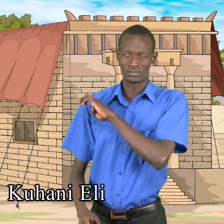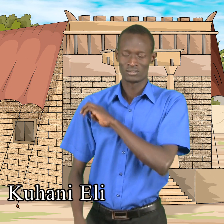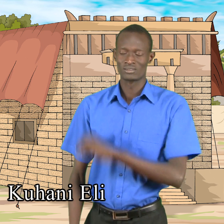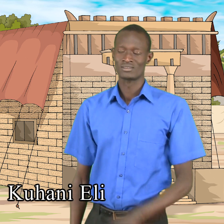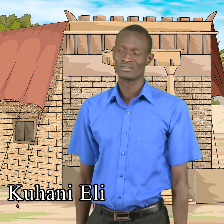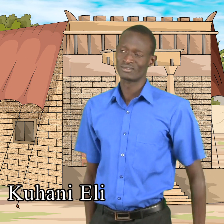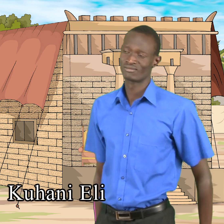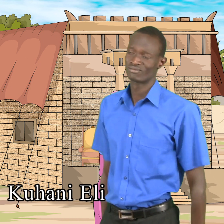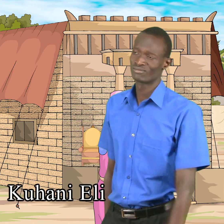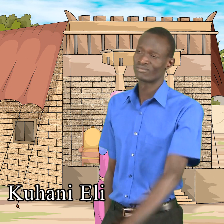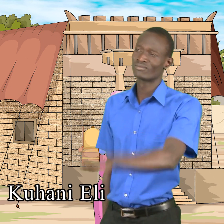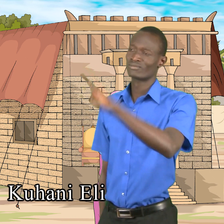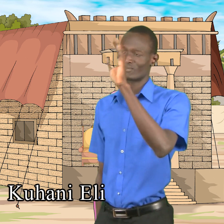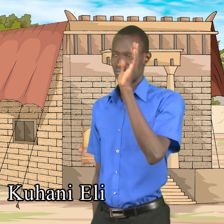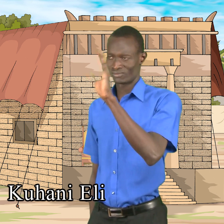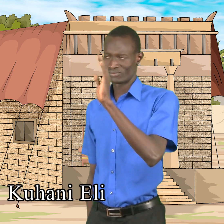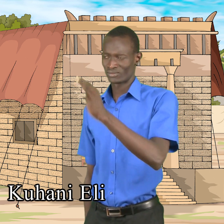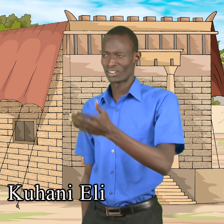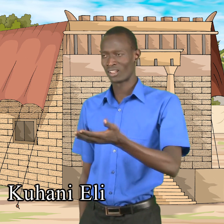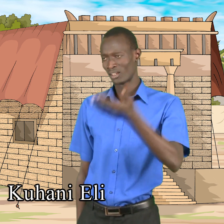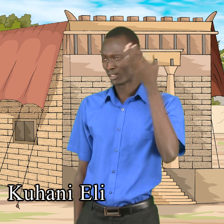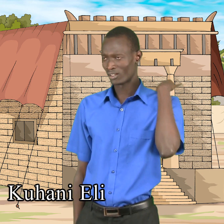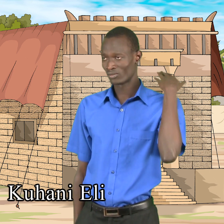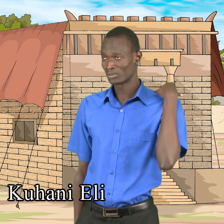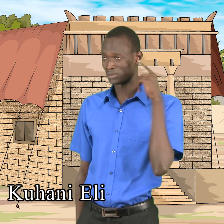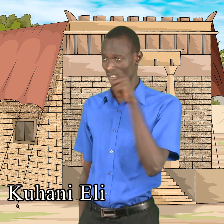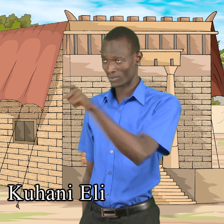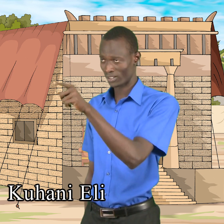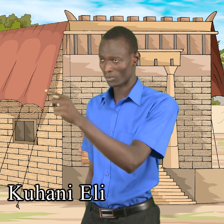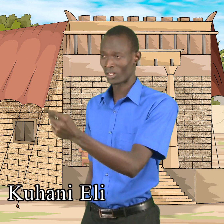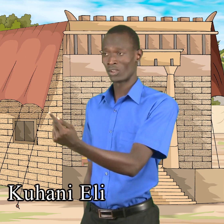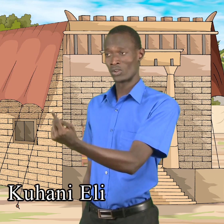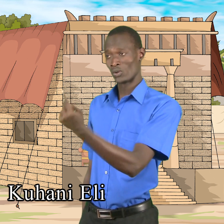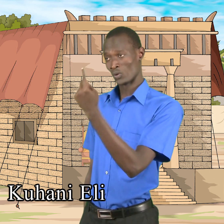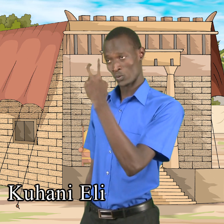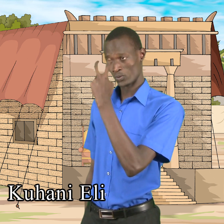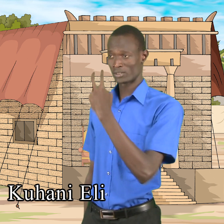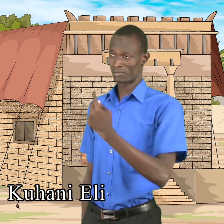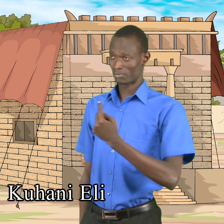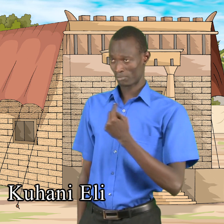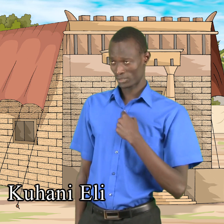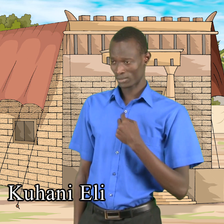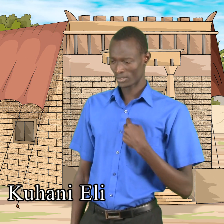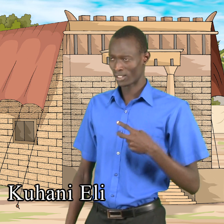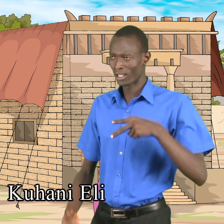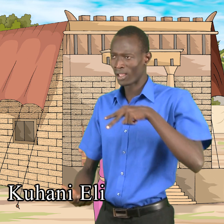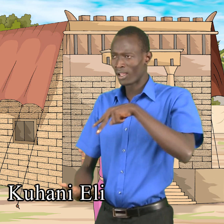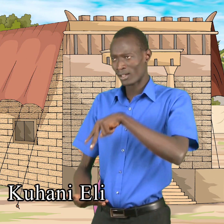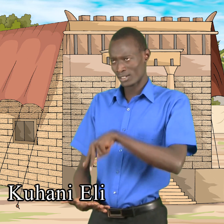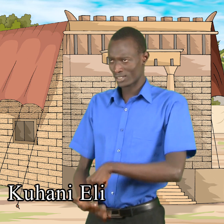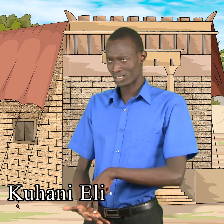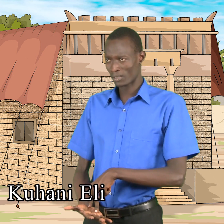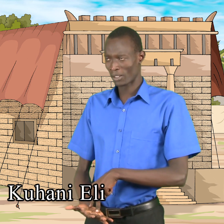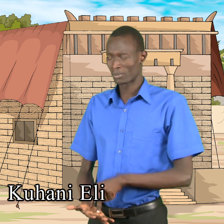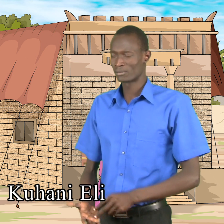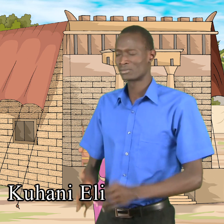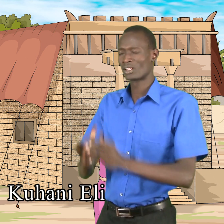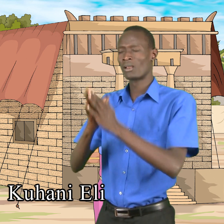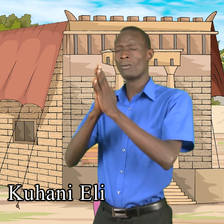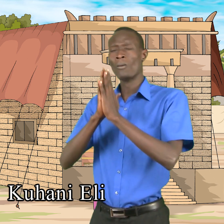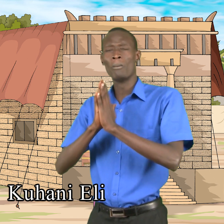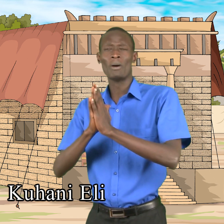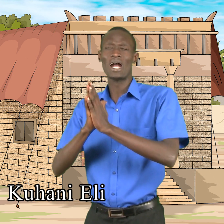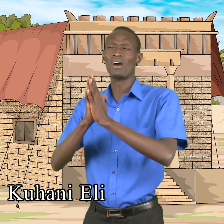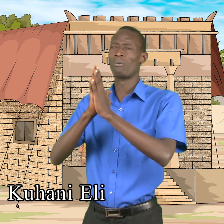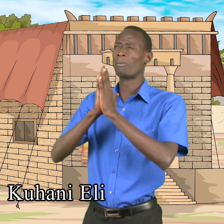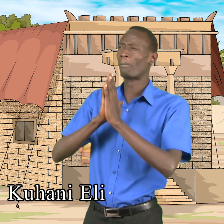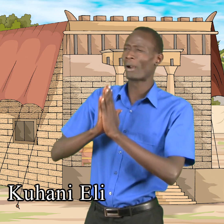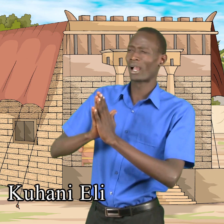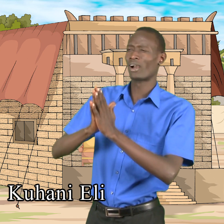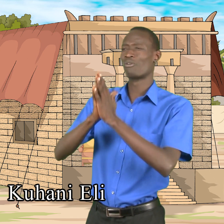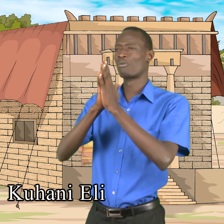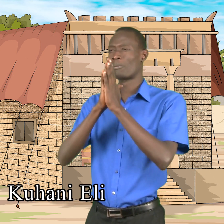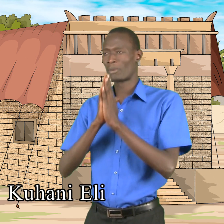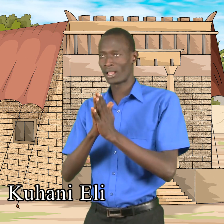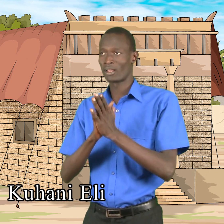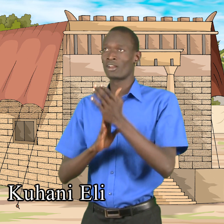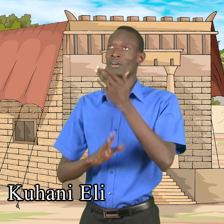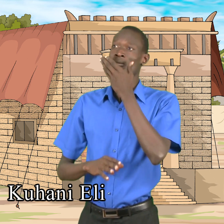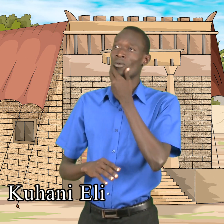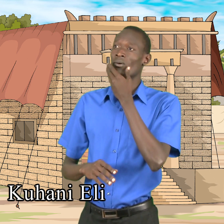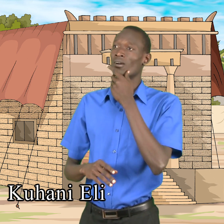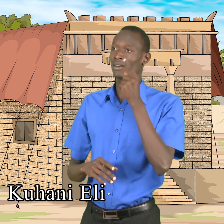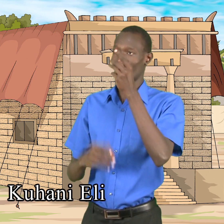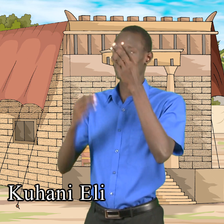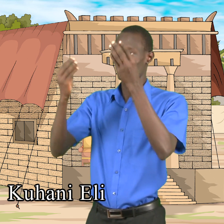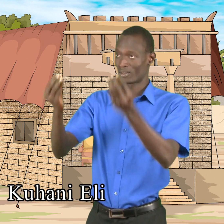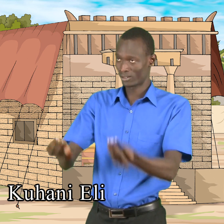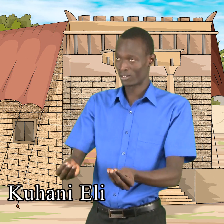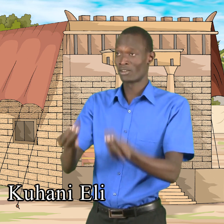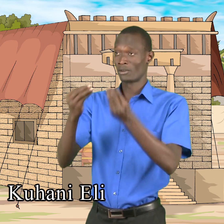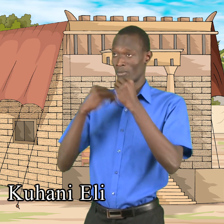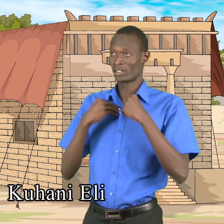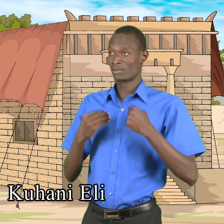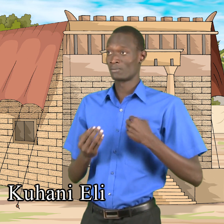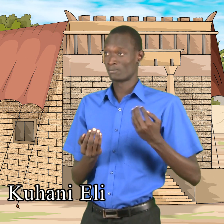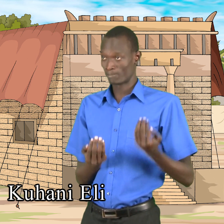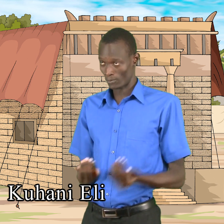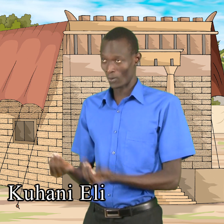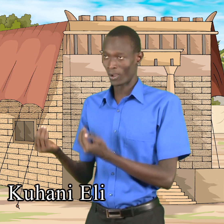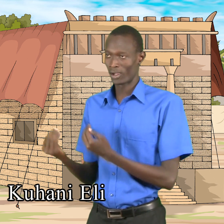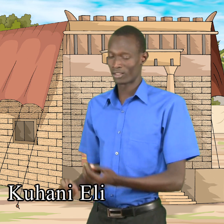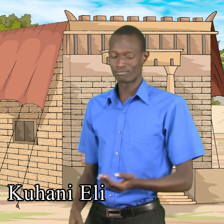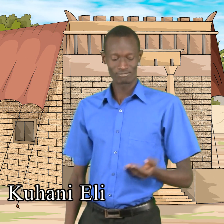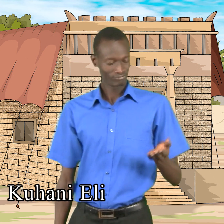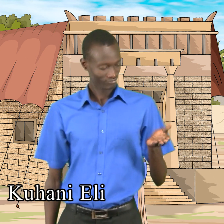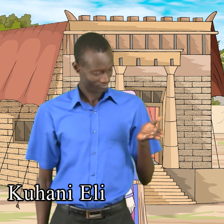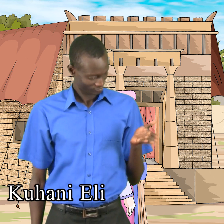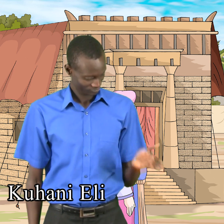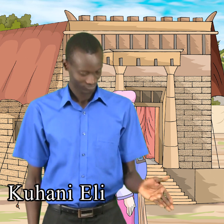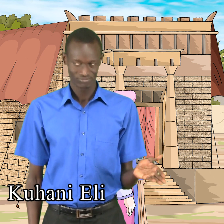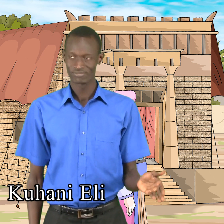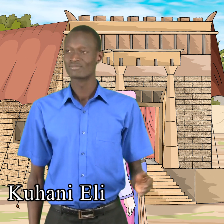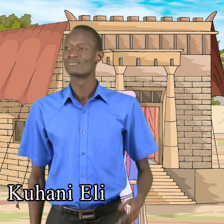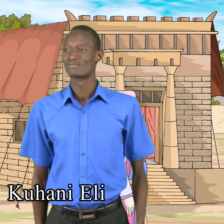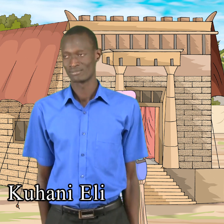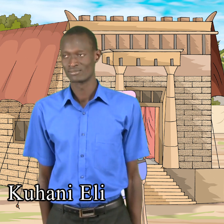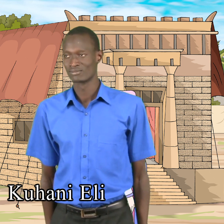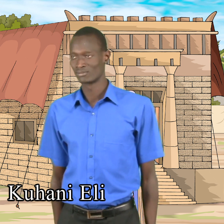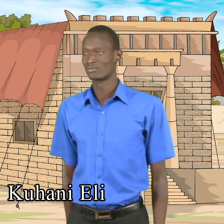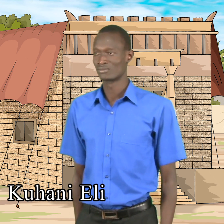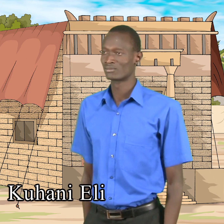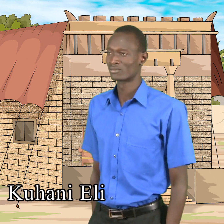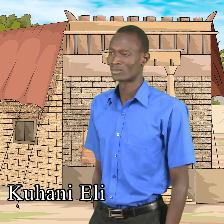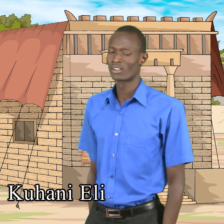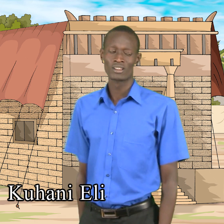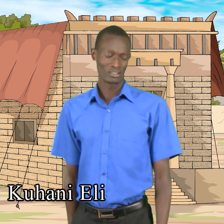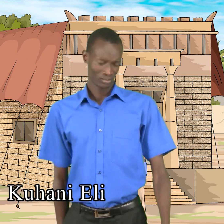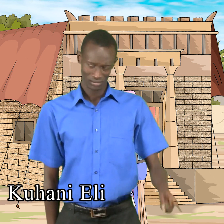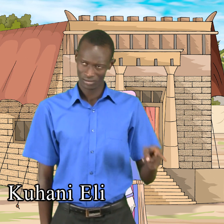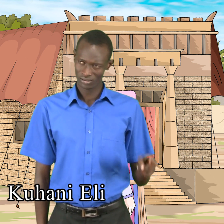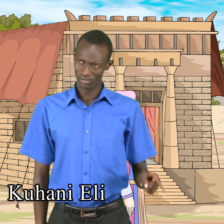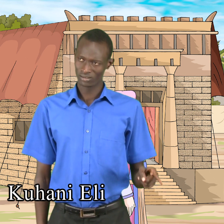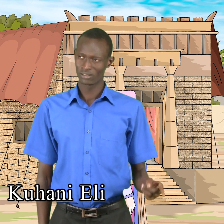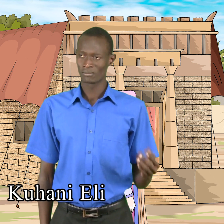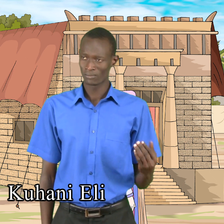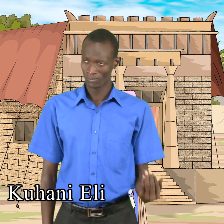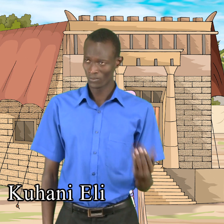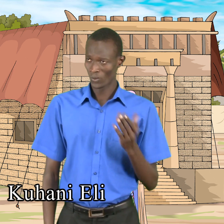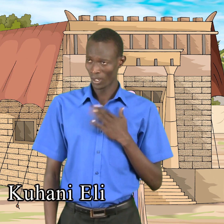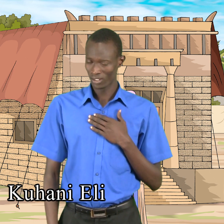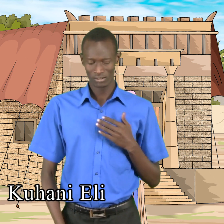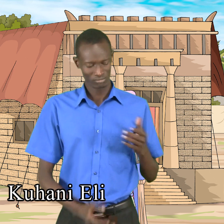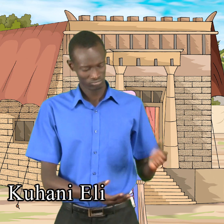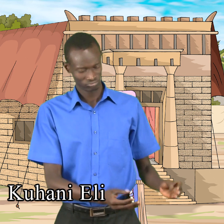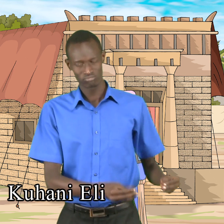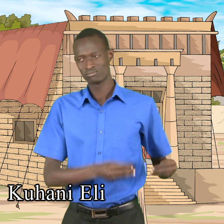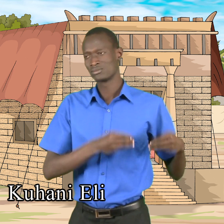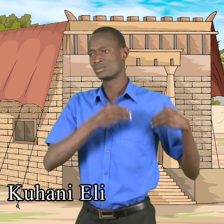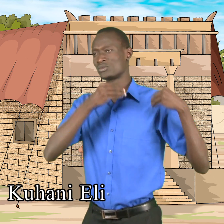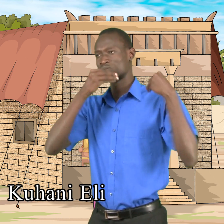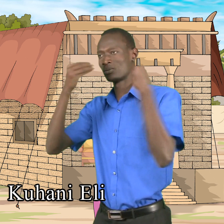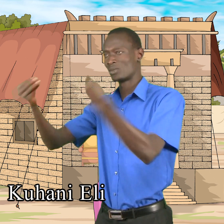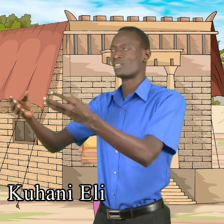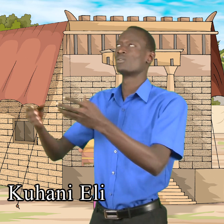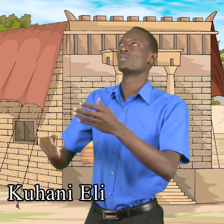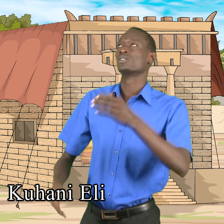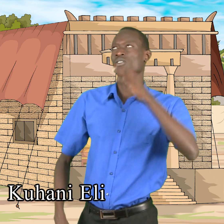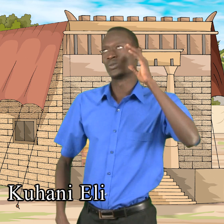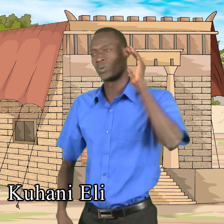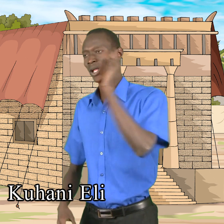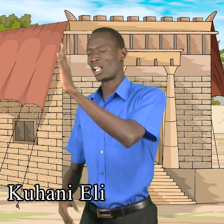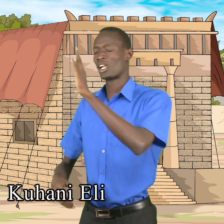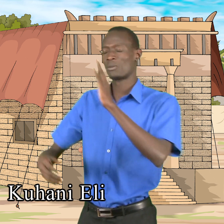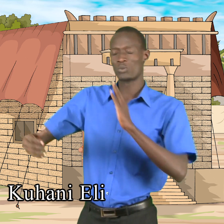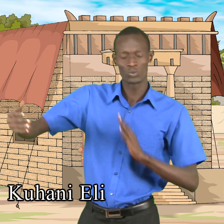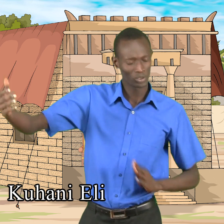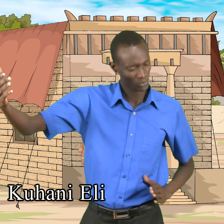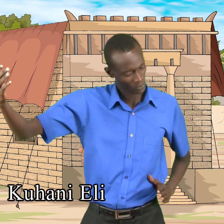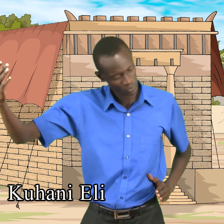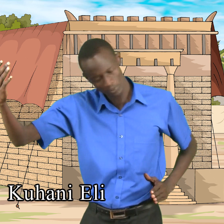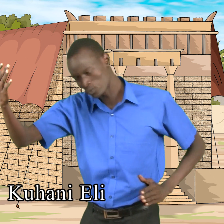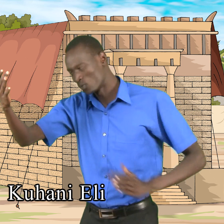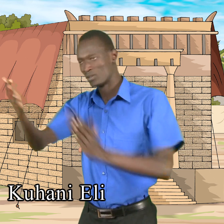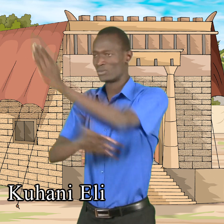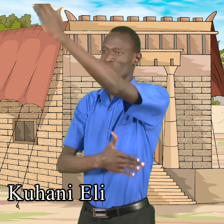“Please, my lord,” said Hannah, “as surely as you live, my lord, I am the woman who stood here beside you praying to the LORD. I prayed for this boy, and since the LORD has granted me what I asked of Him, I now dedicate the boy to the LORD.